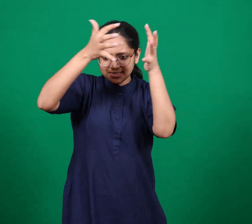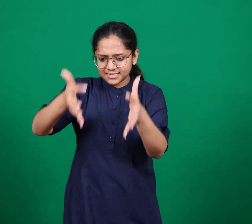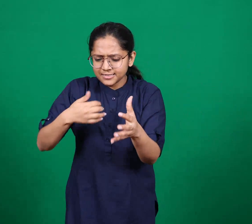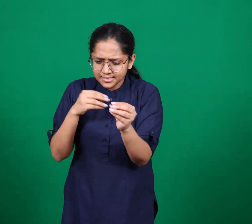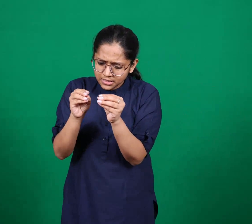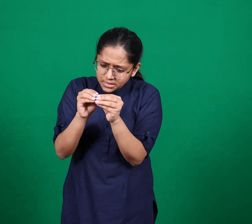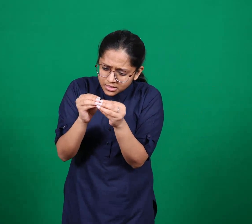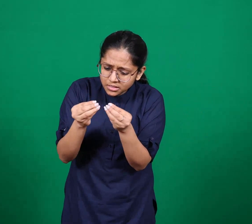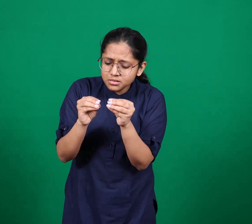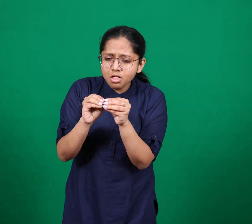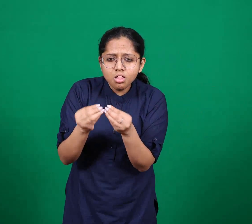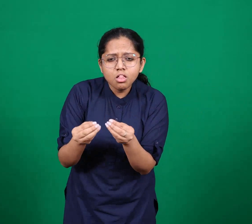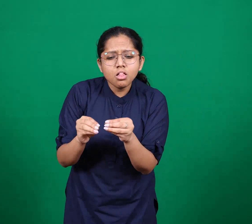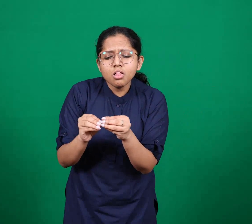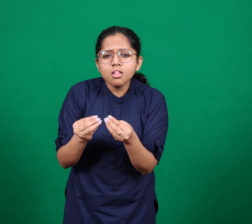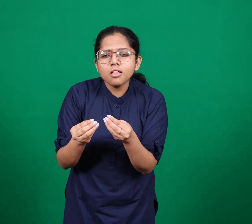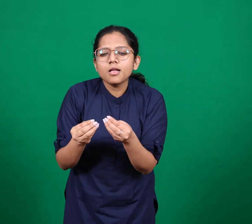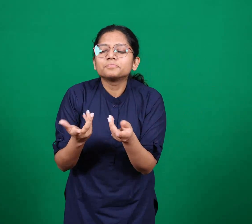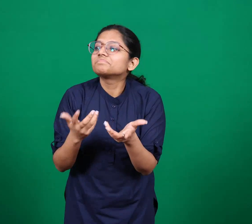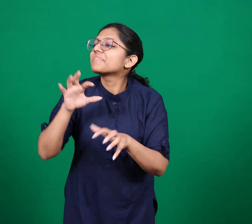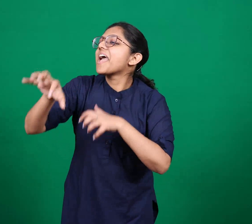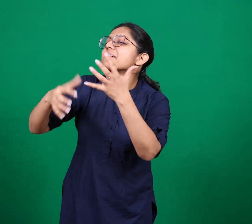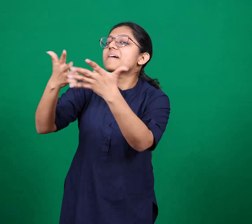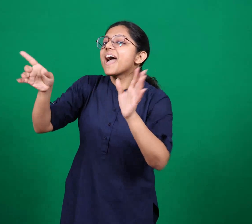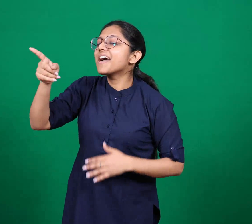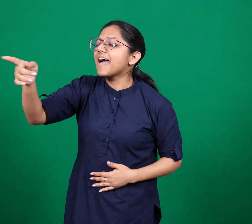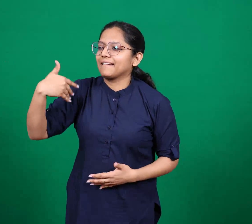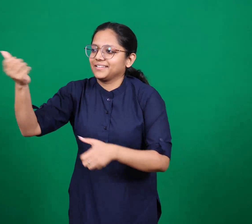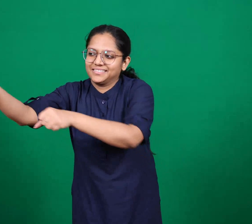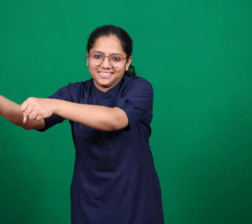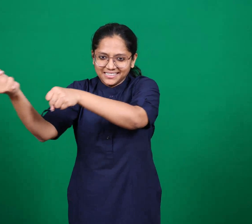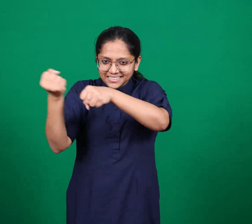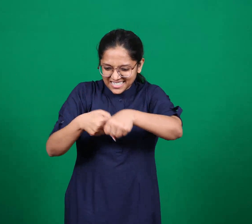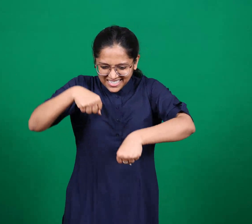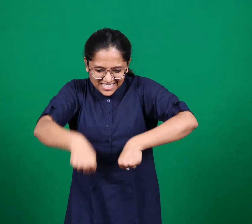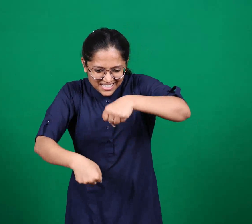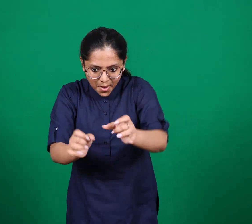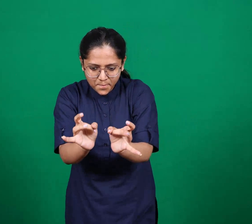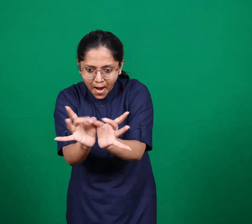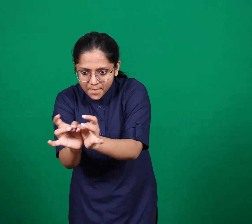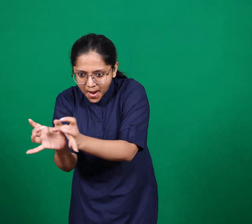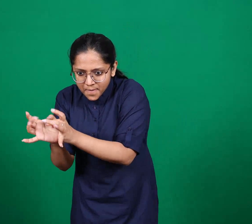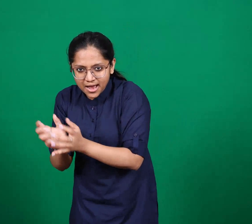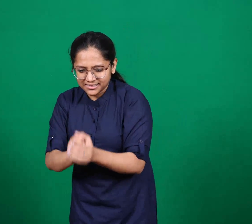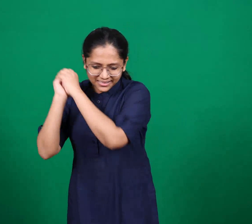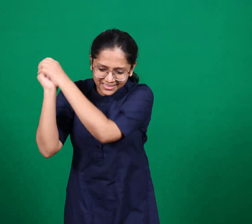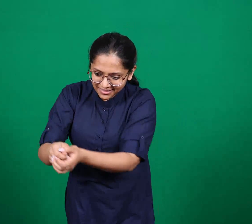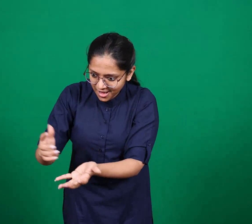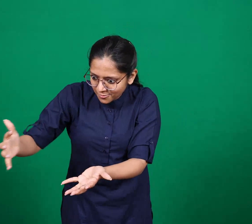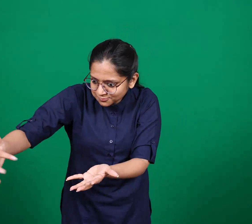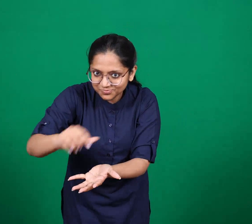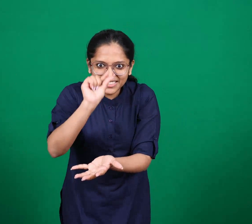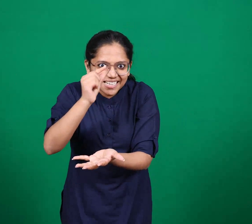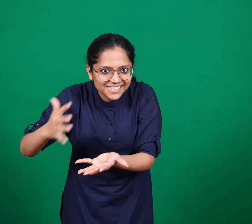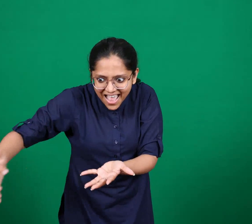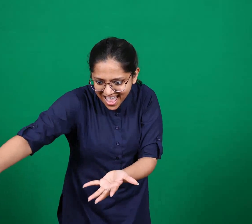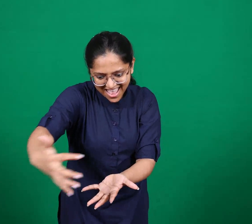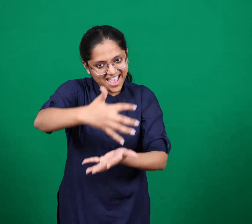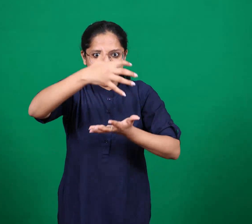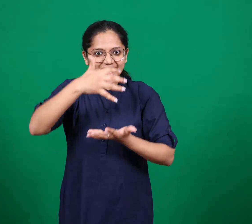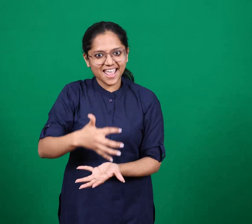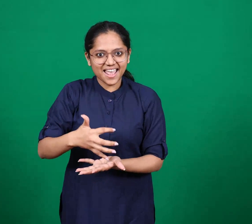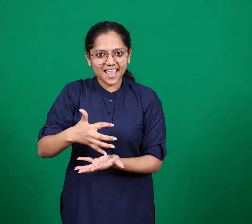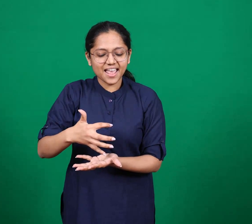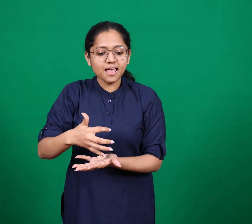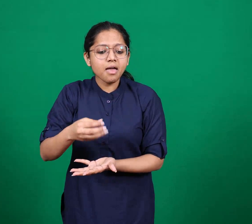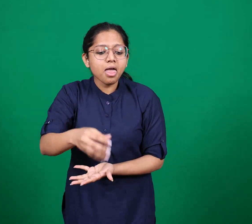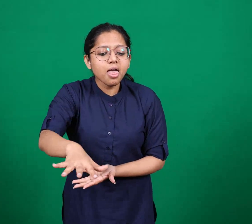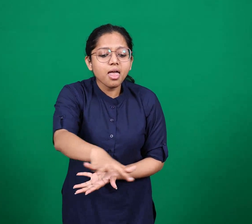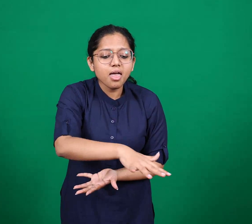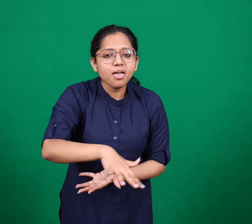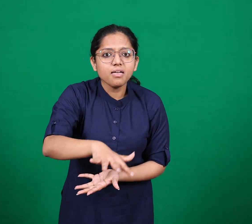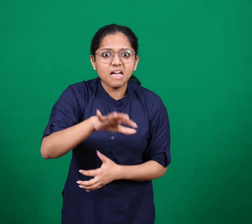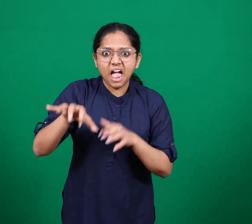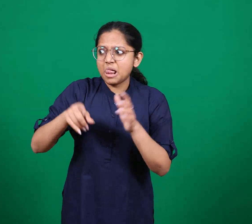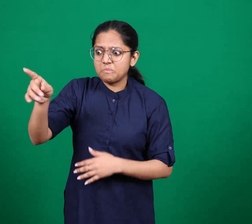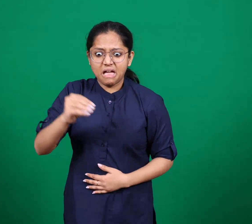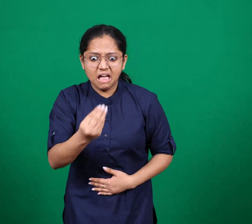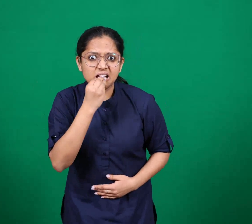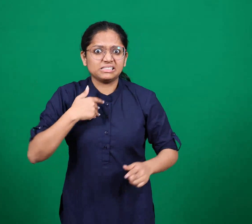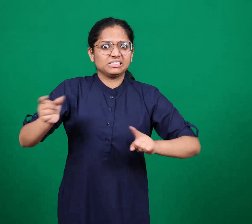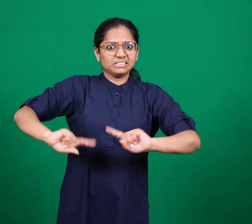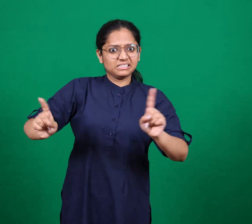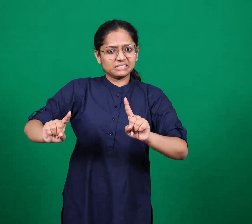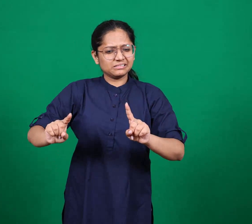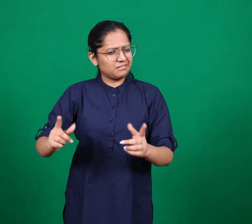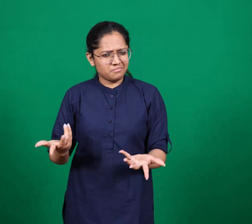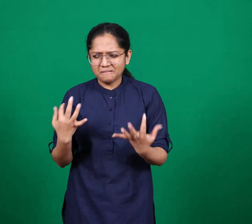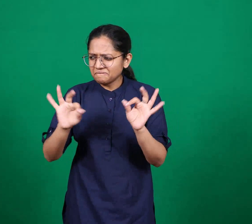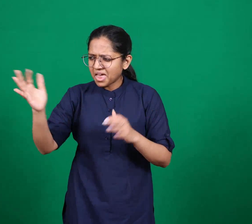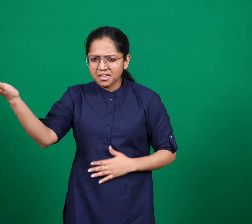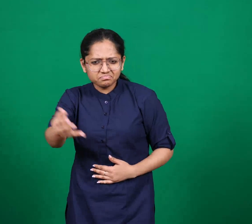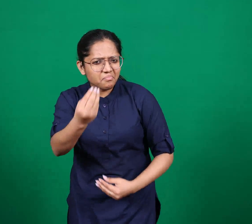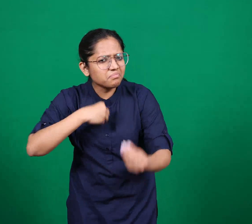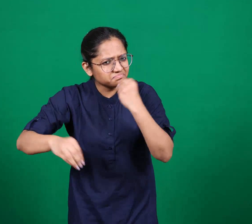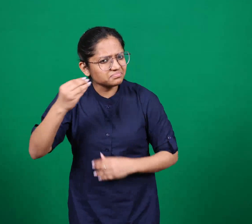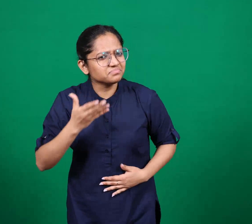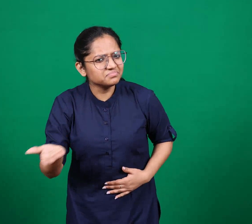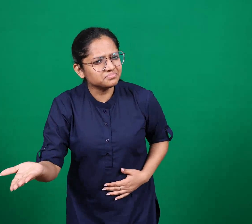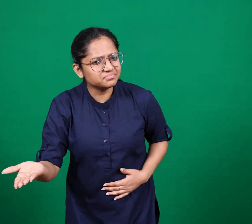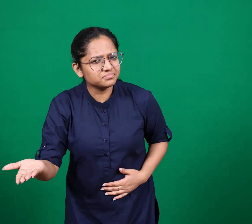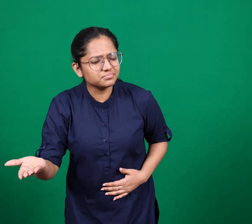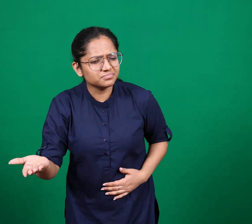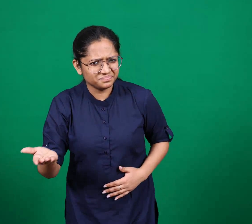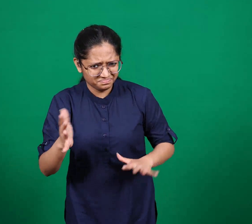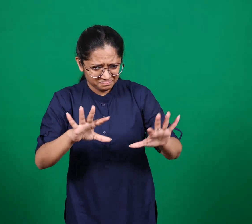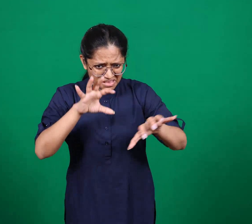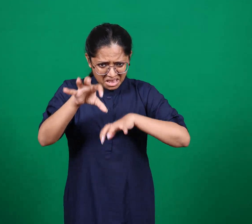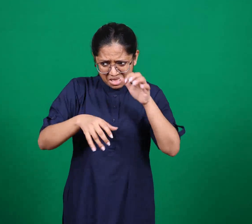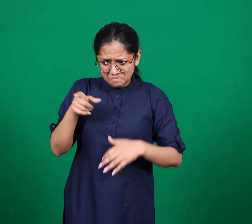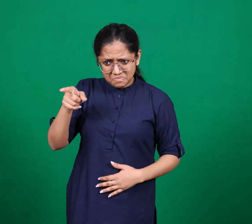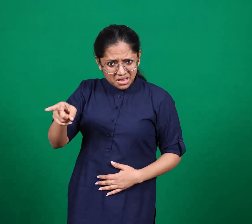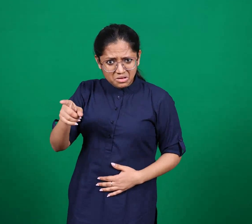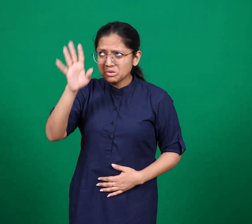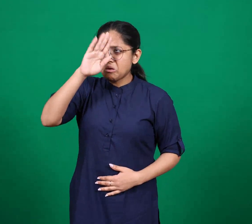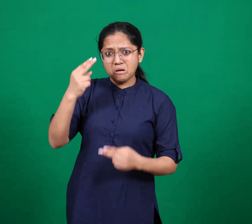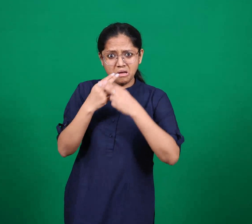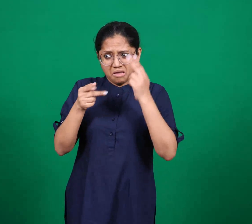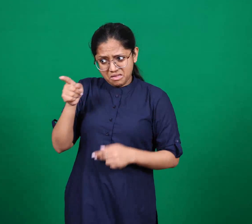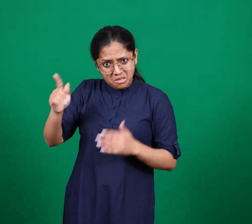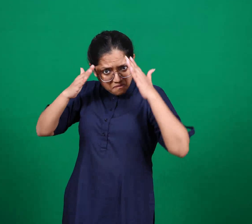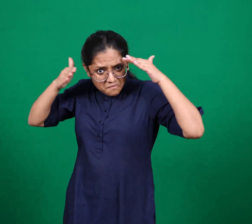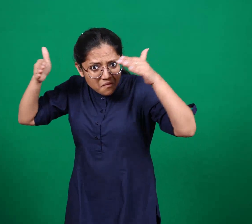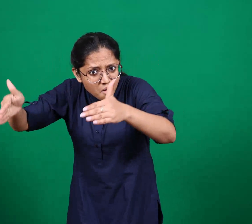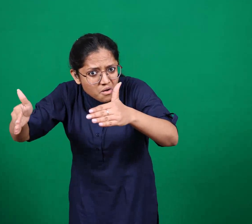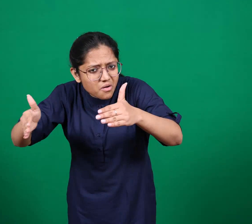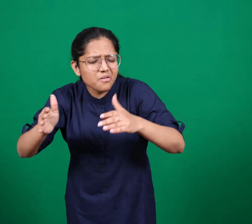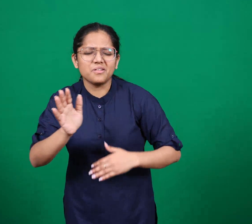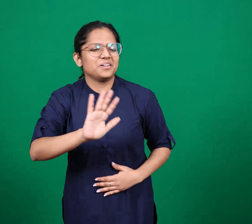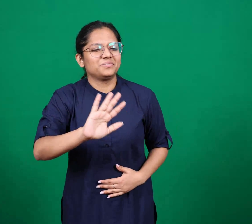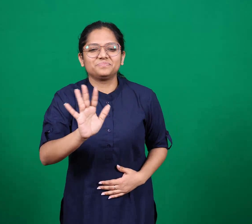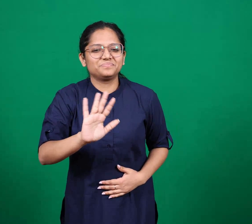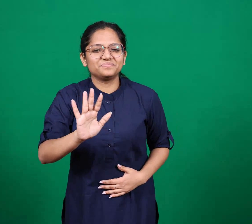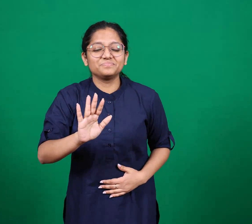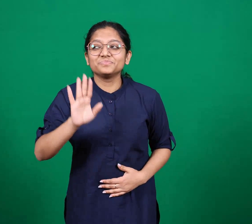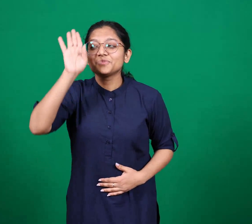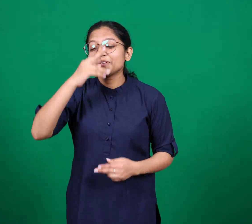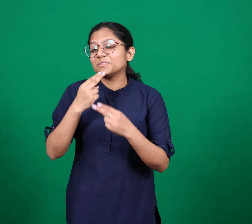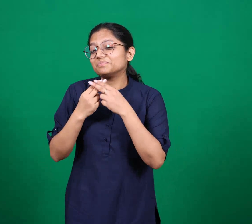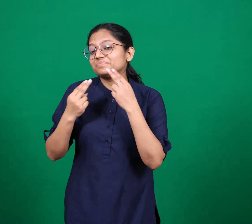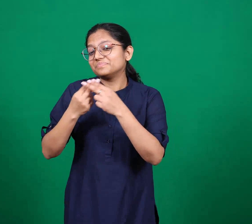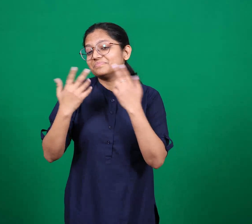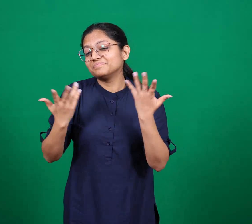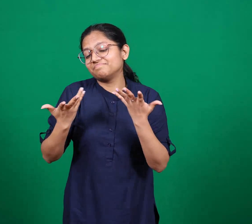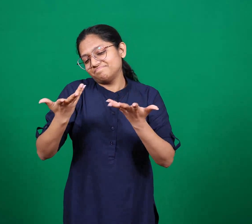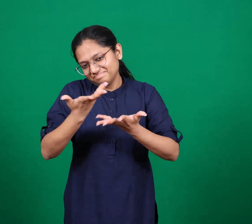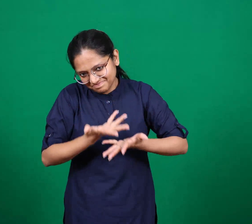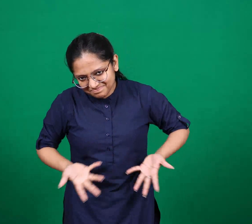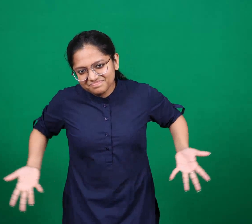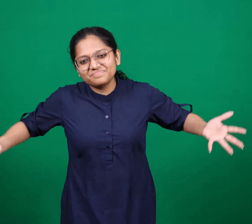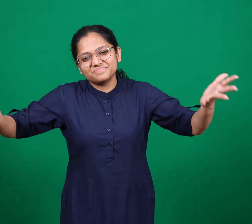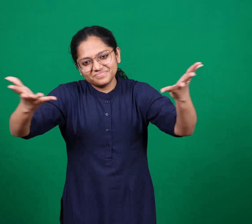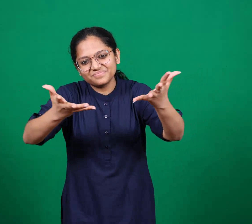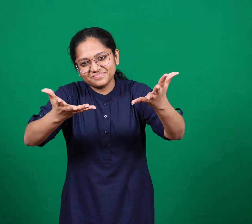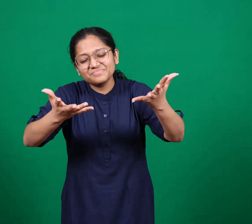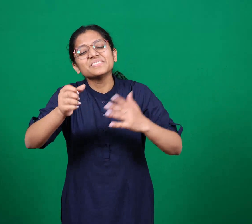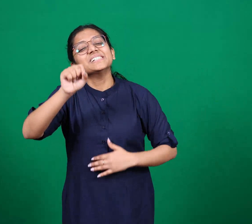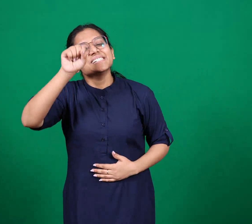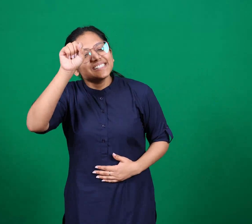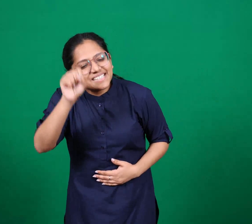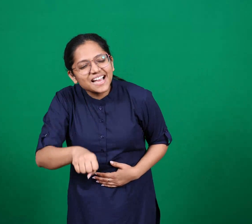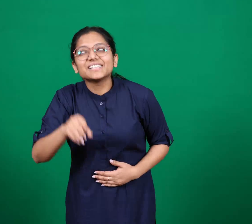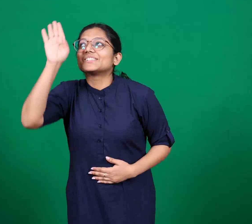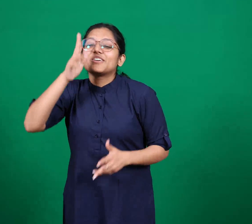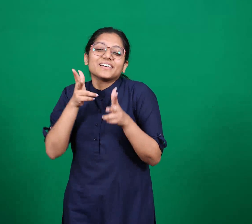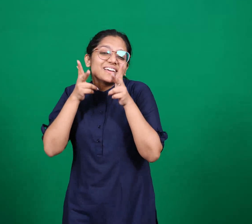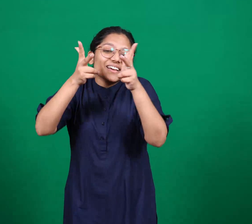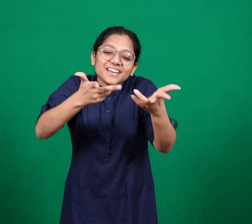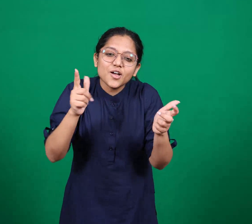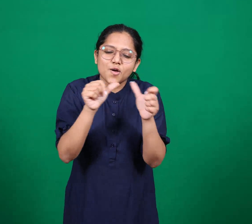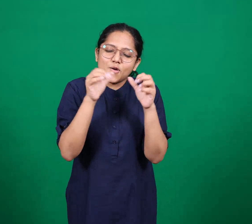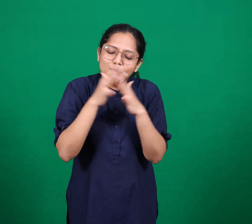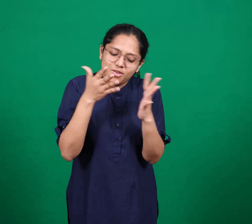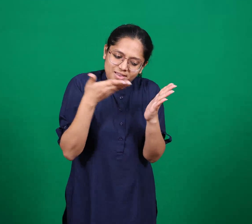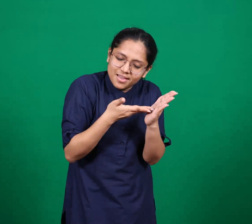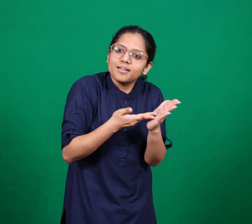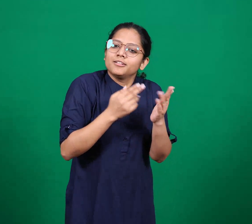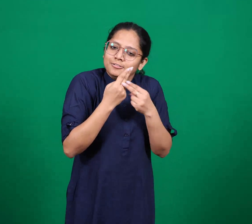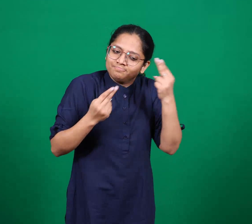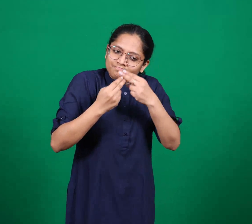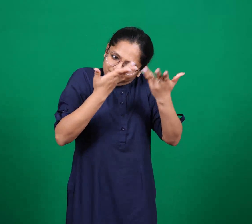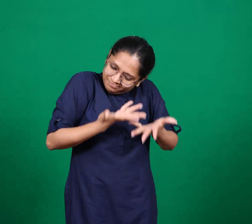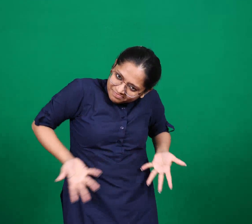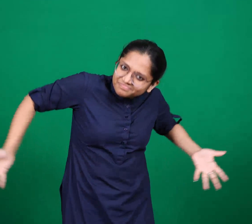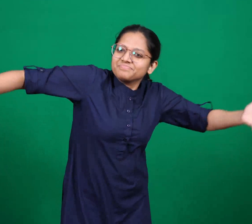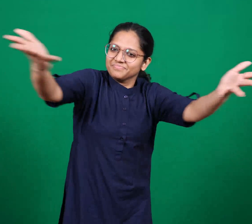Is it about oxen that God is concerned? Isn' t He actually speaking on our behalf?